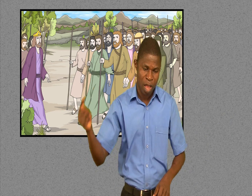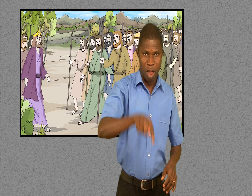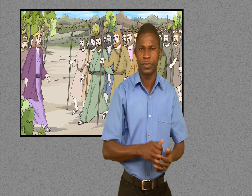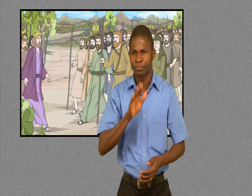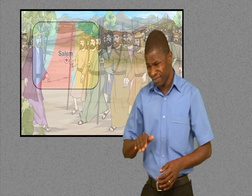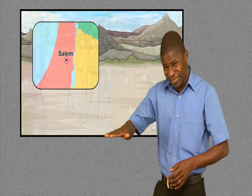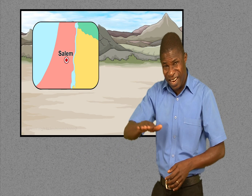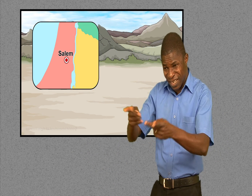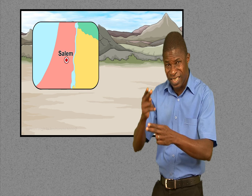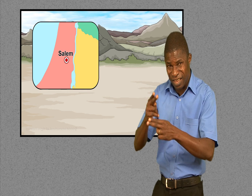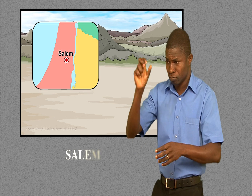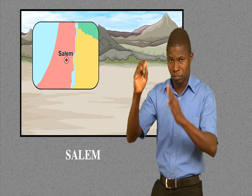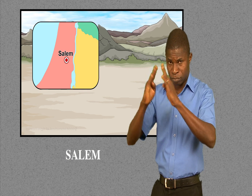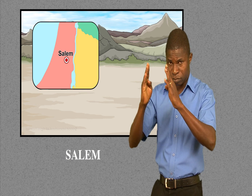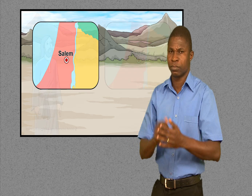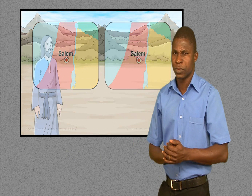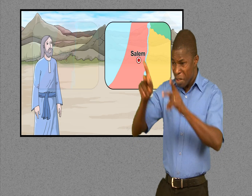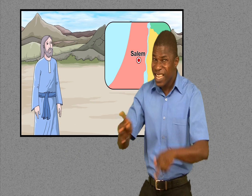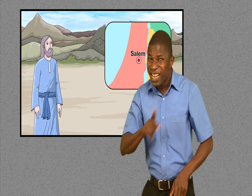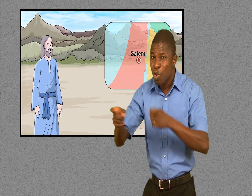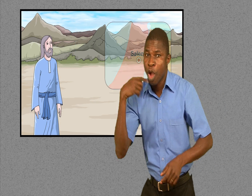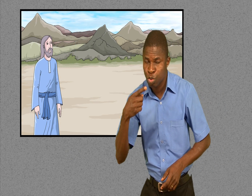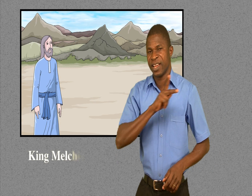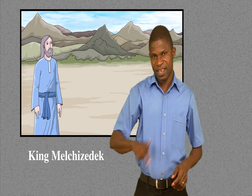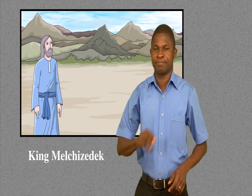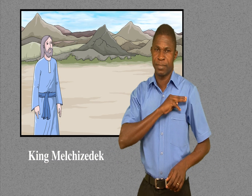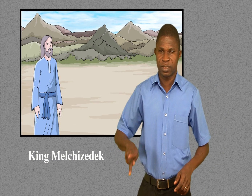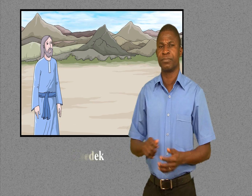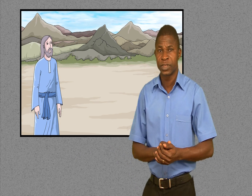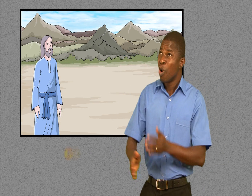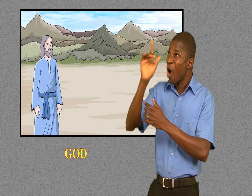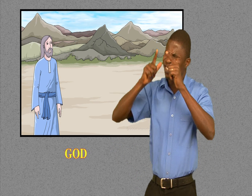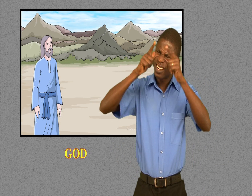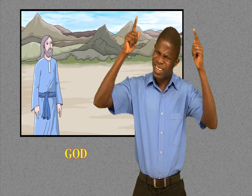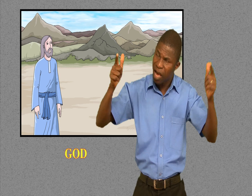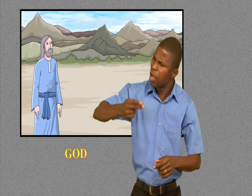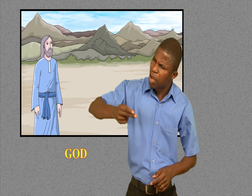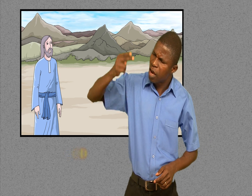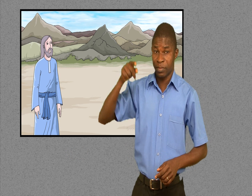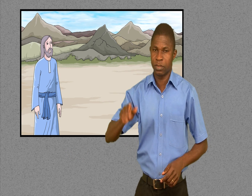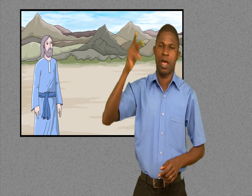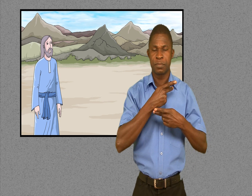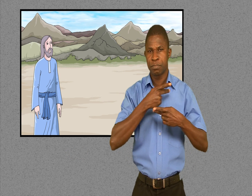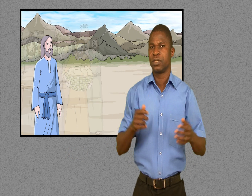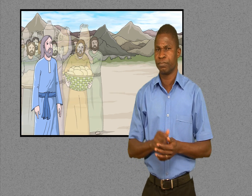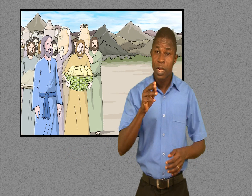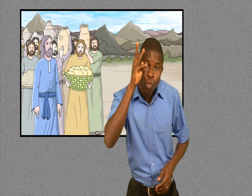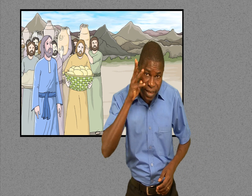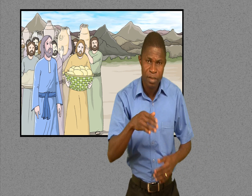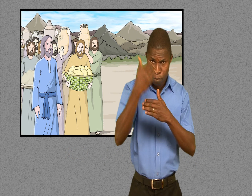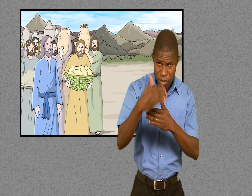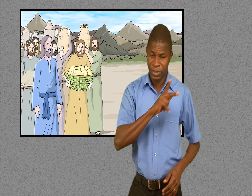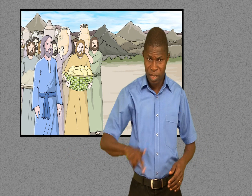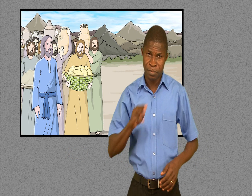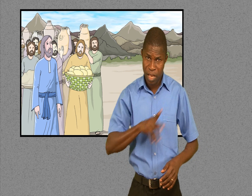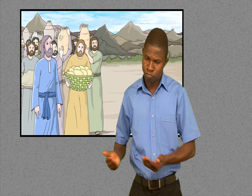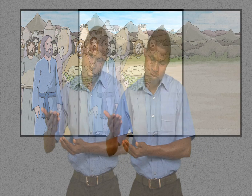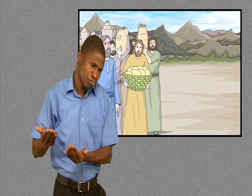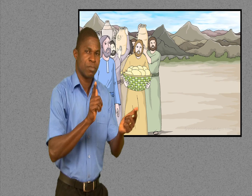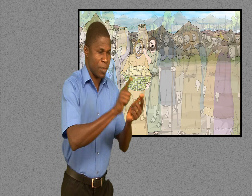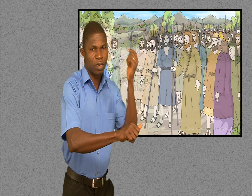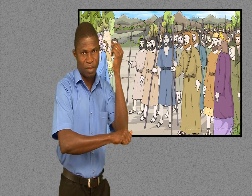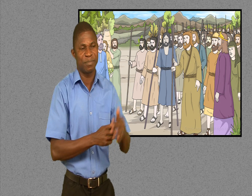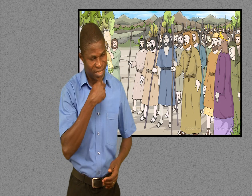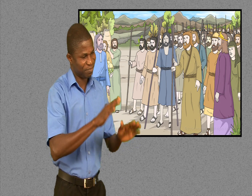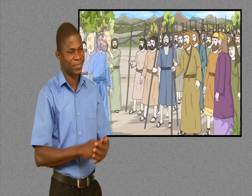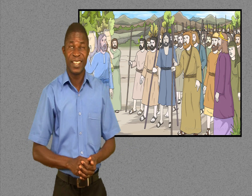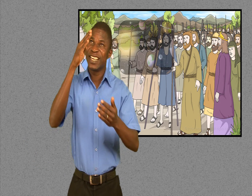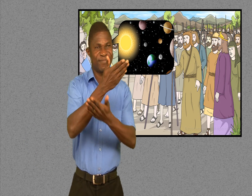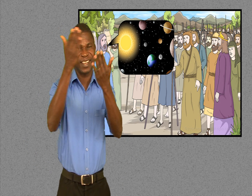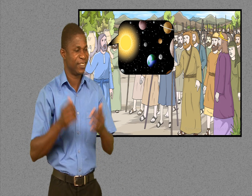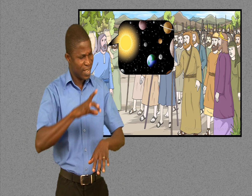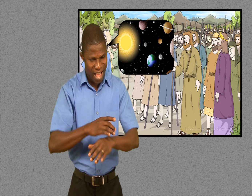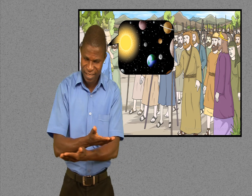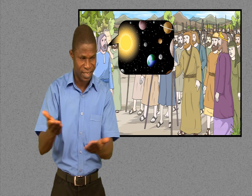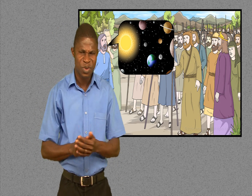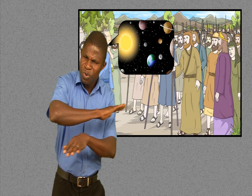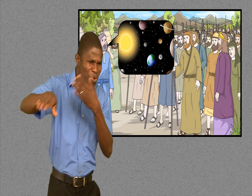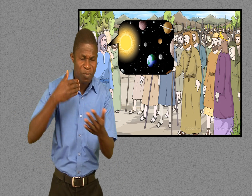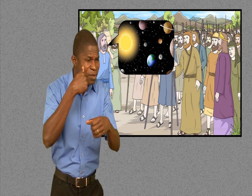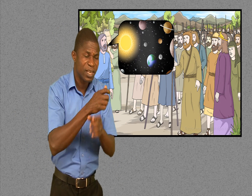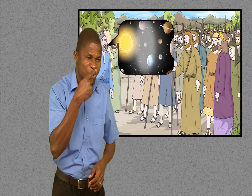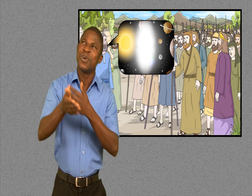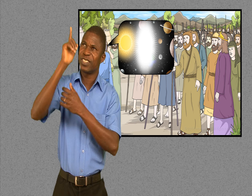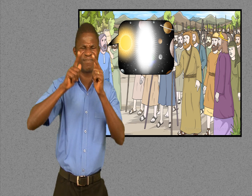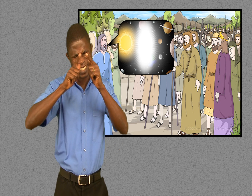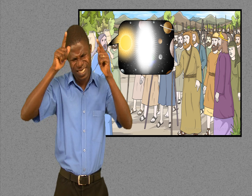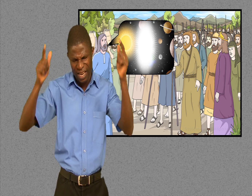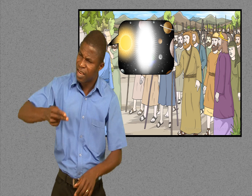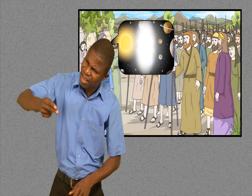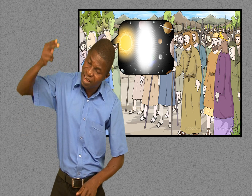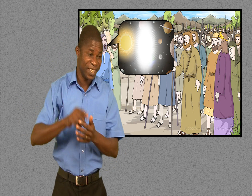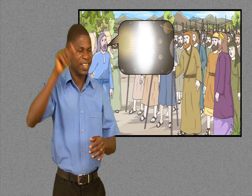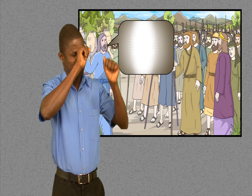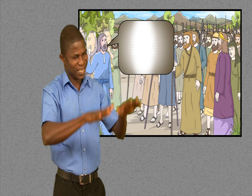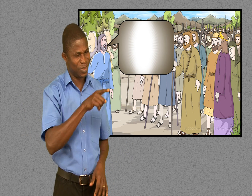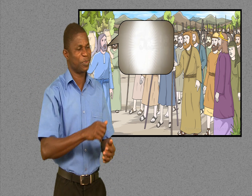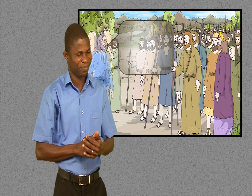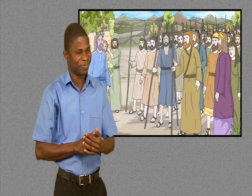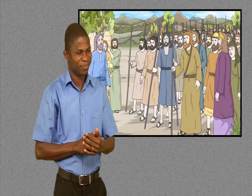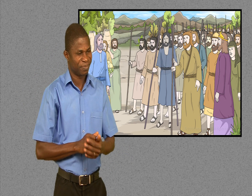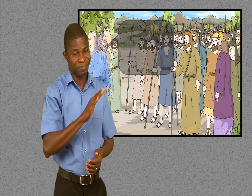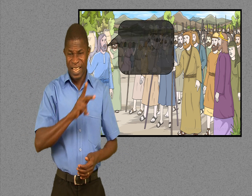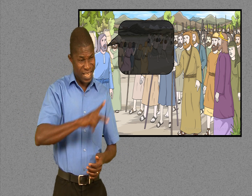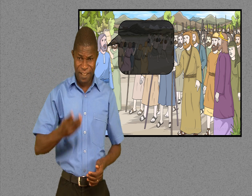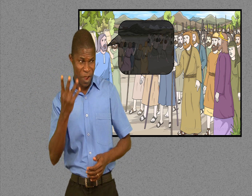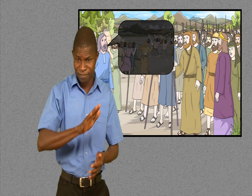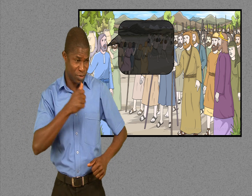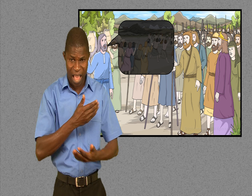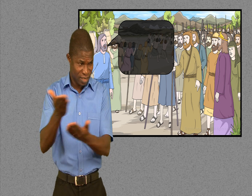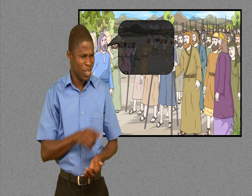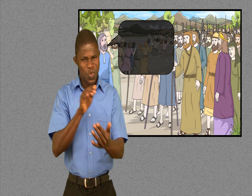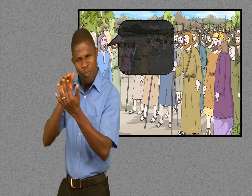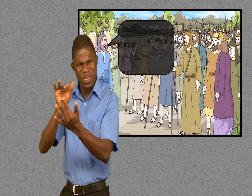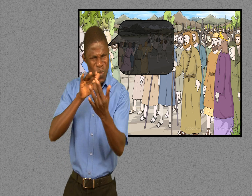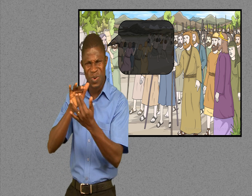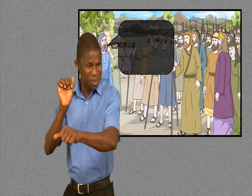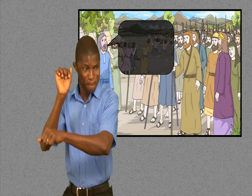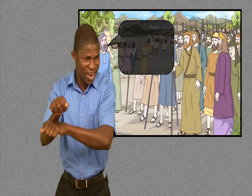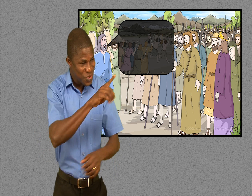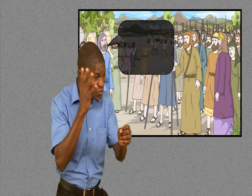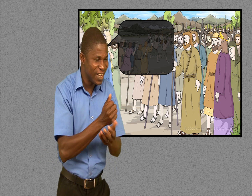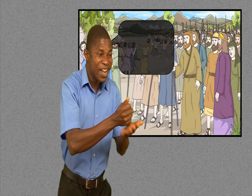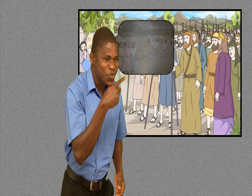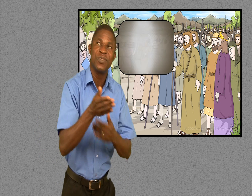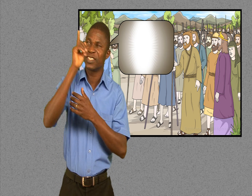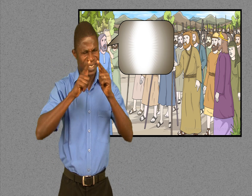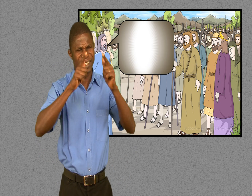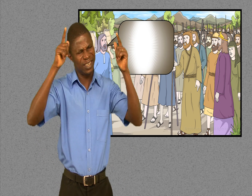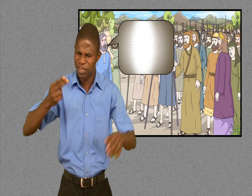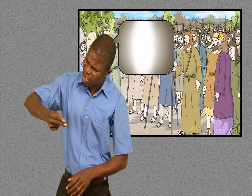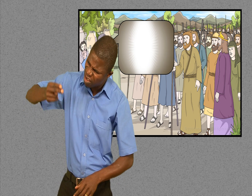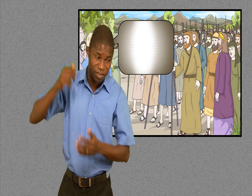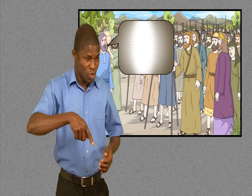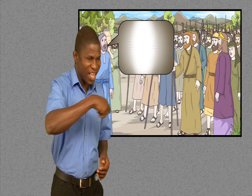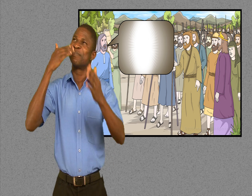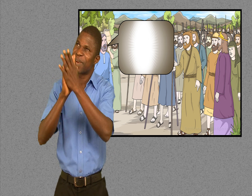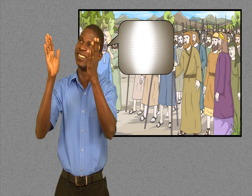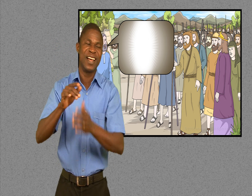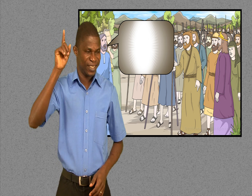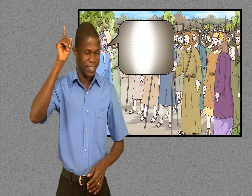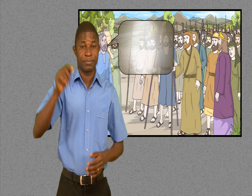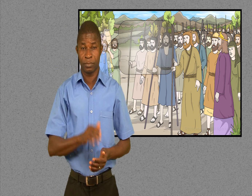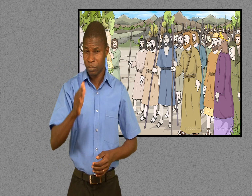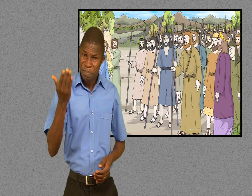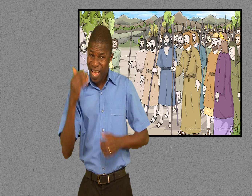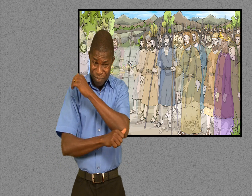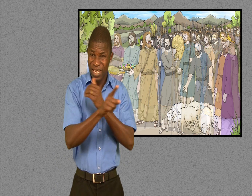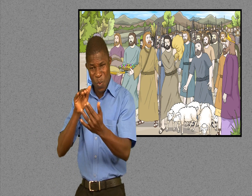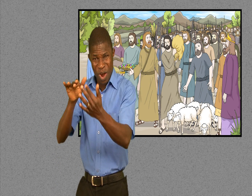Then Melchizedek king of Salem brought out bread and wine—since he was priest of God Most High — and he blessed Abram and said: “Blessed be Abram by God Most High, Creator of heaven and earth, and blessed be God Most High, who has delivered your enemies into your hand.”